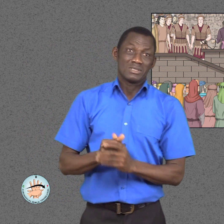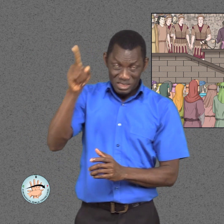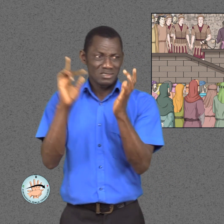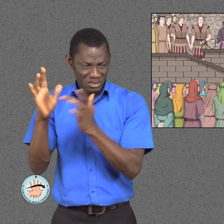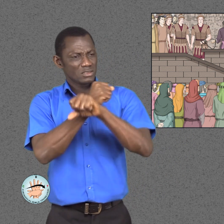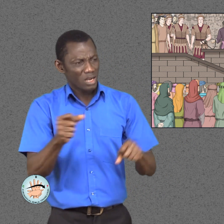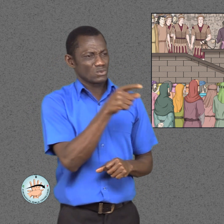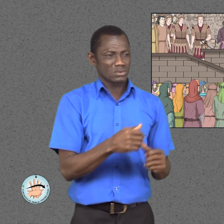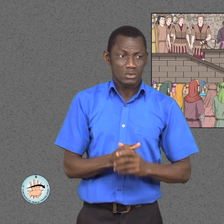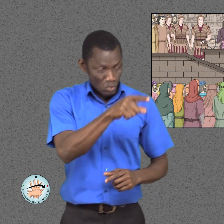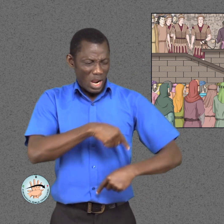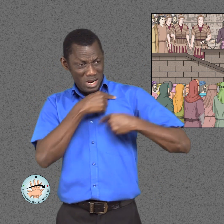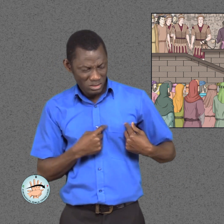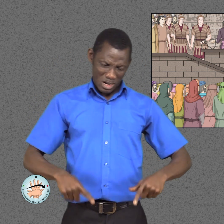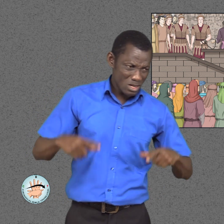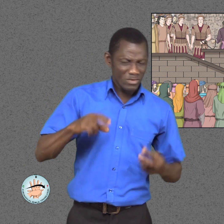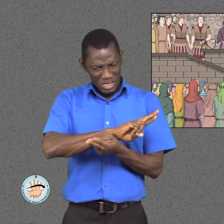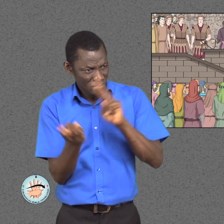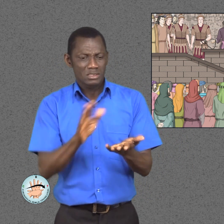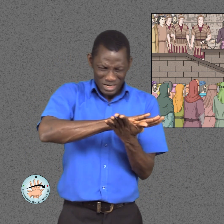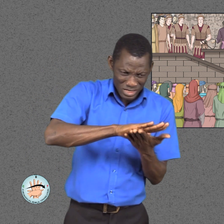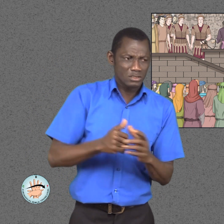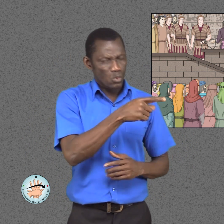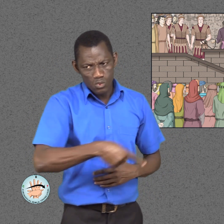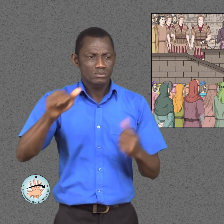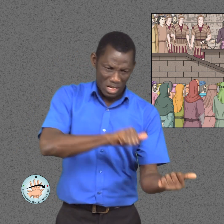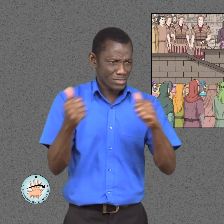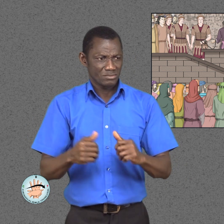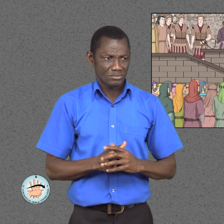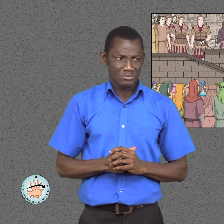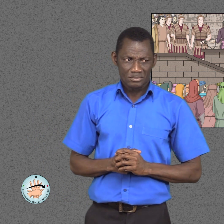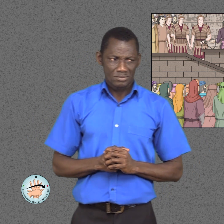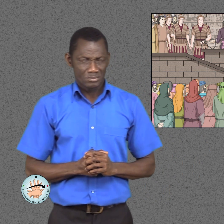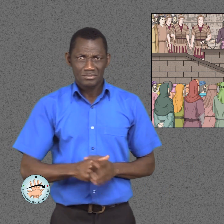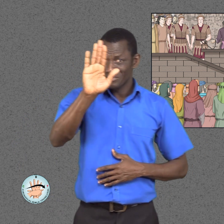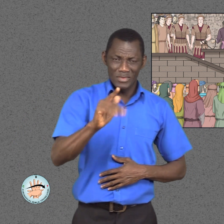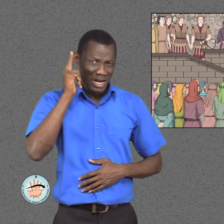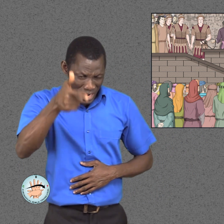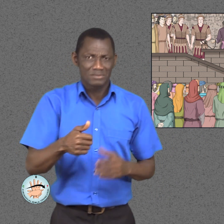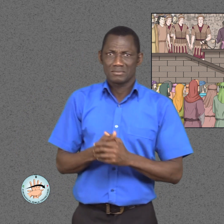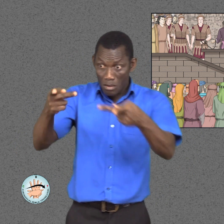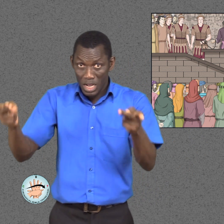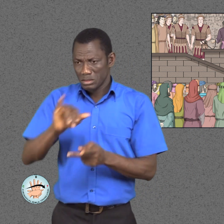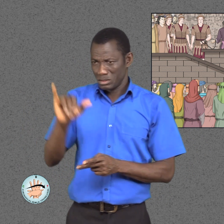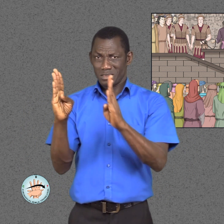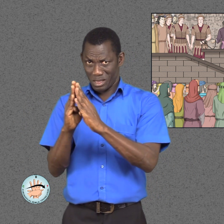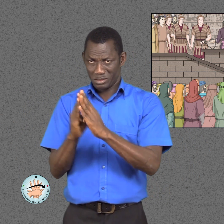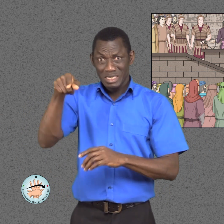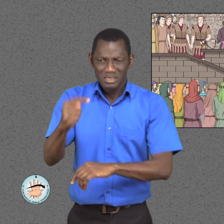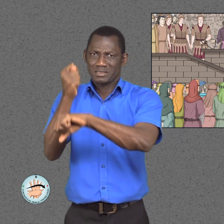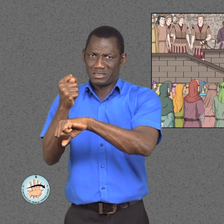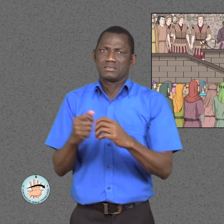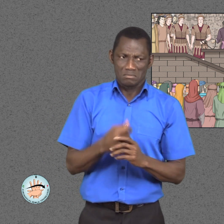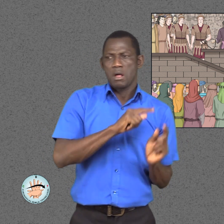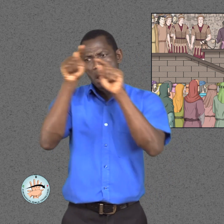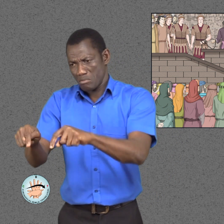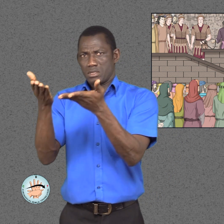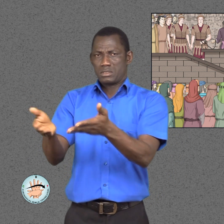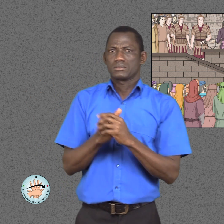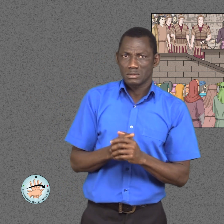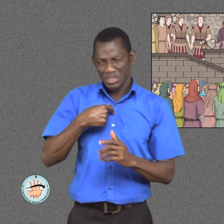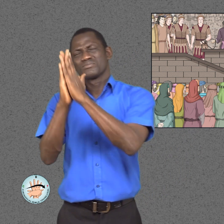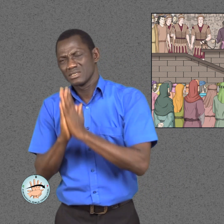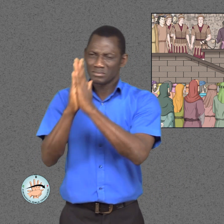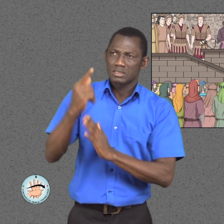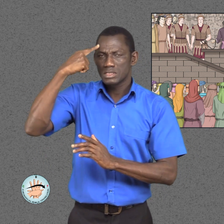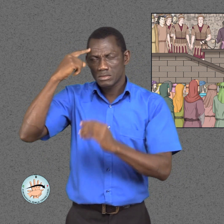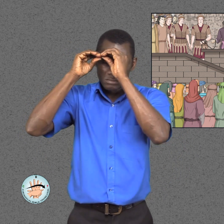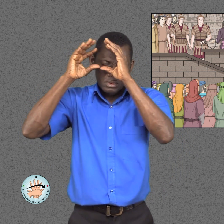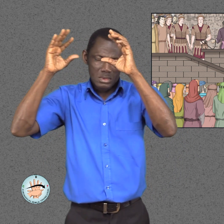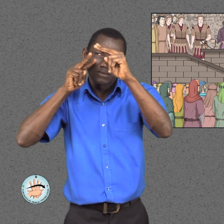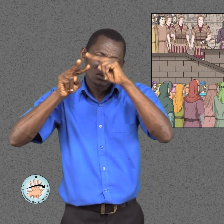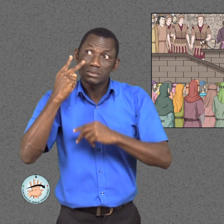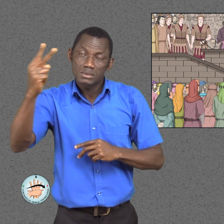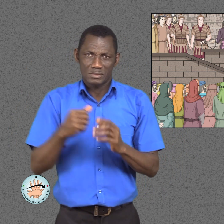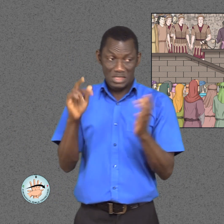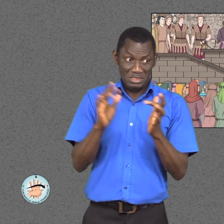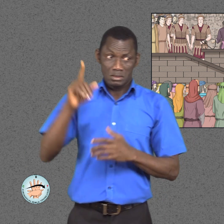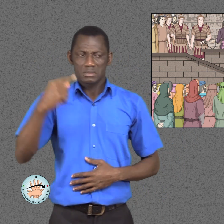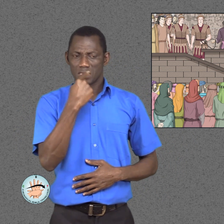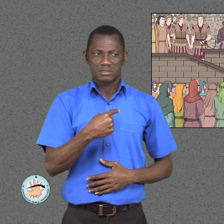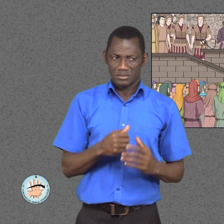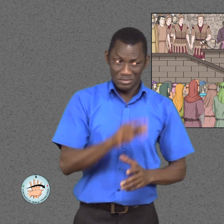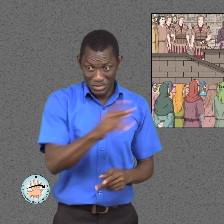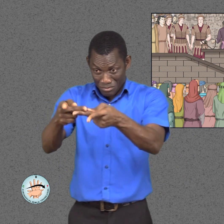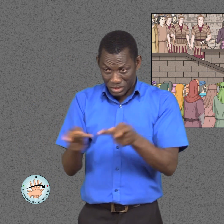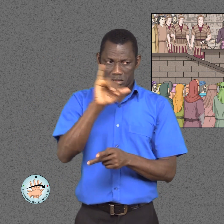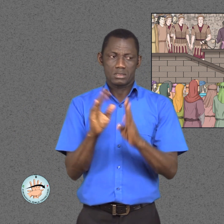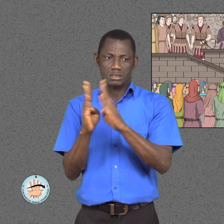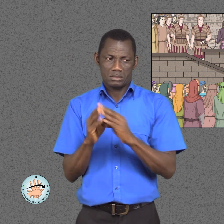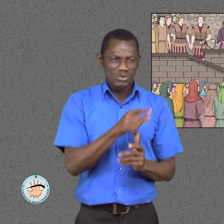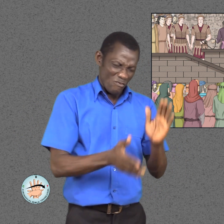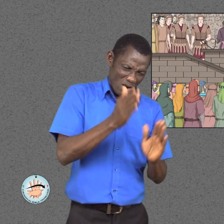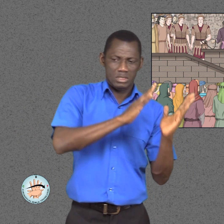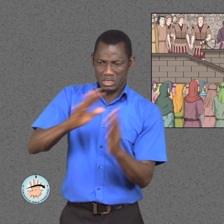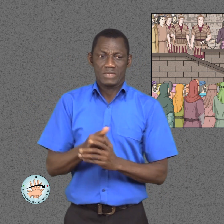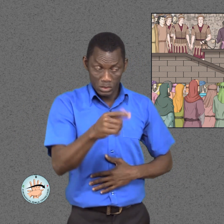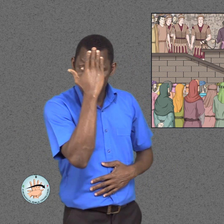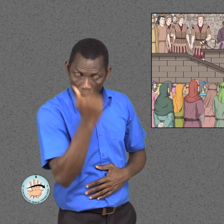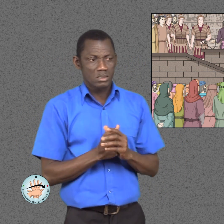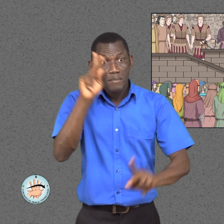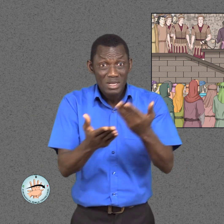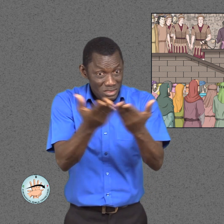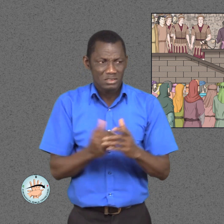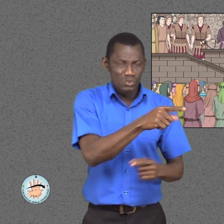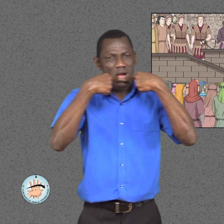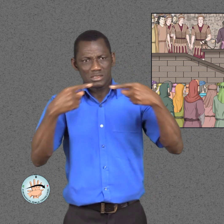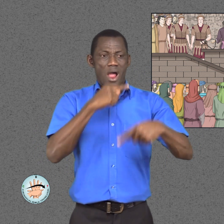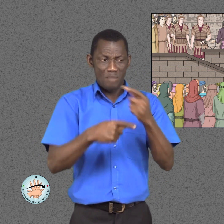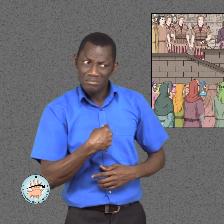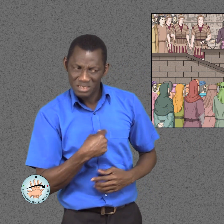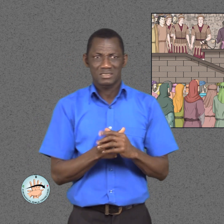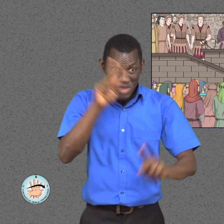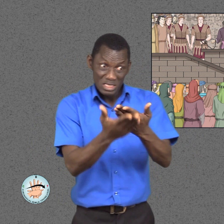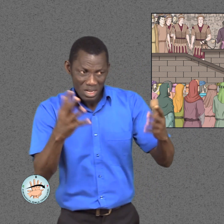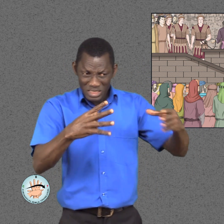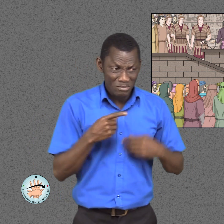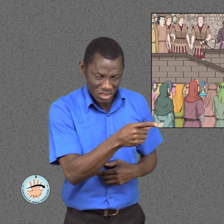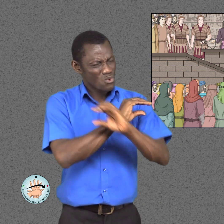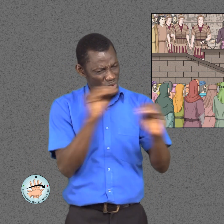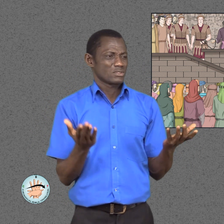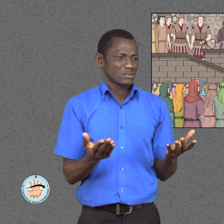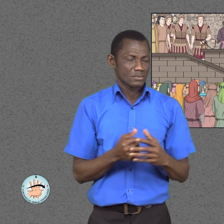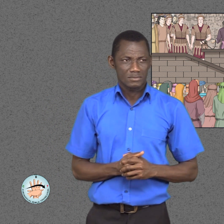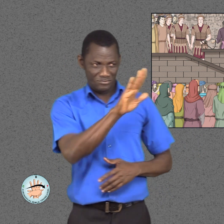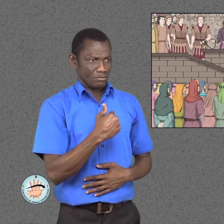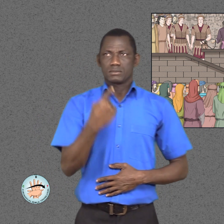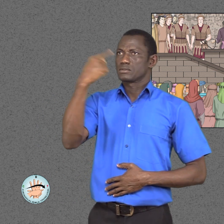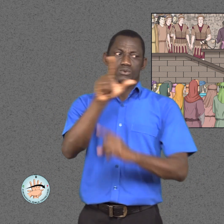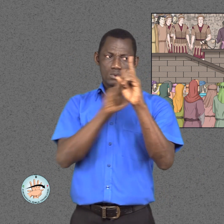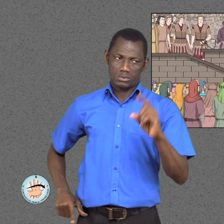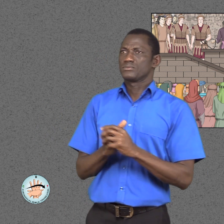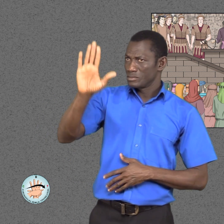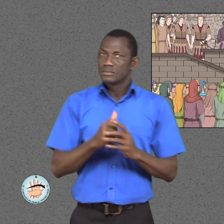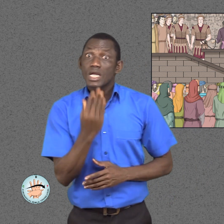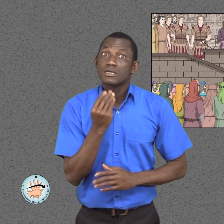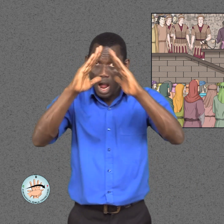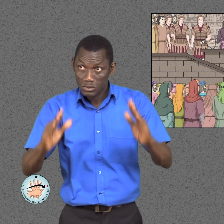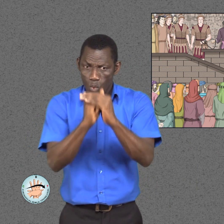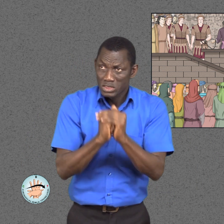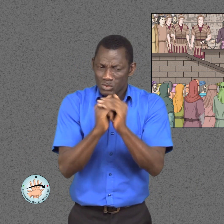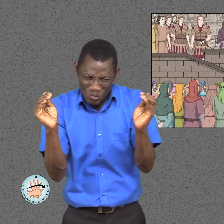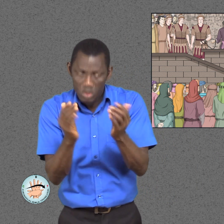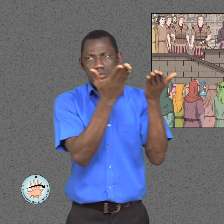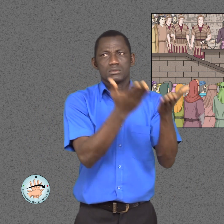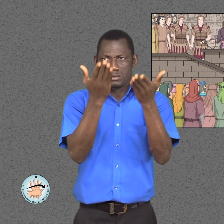Later, when I had returned to Jerusalem and was praying at the temple, I fell into a trance and saw the Lord saying to me, ‘Hurry! Leave Jerusalem quickly, because the people here will not accept your testimony about Me.’